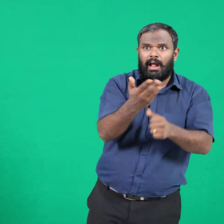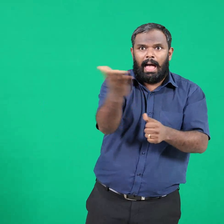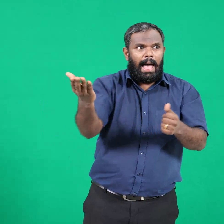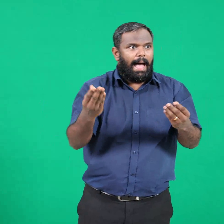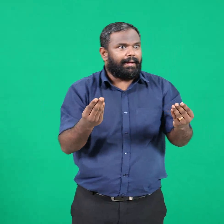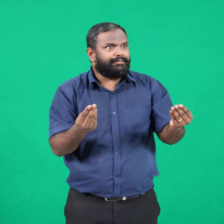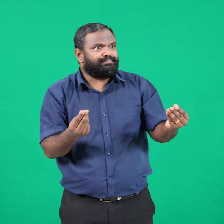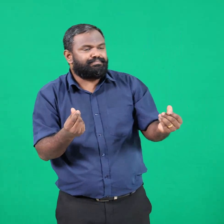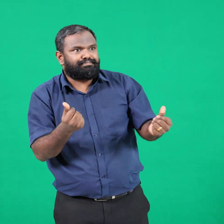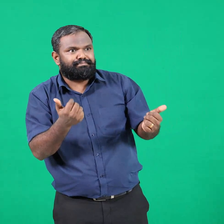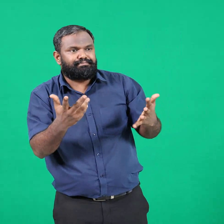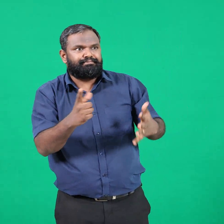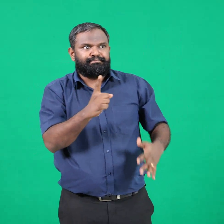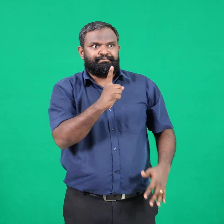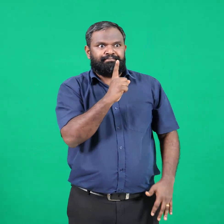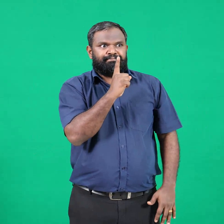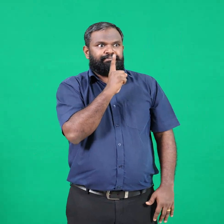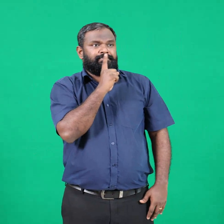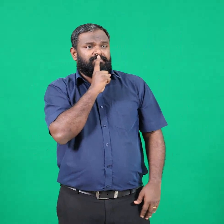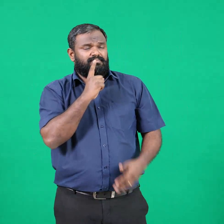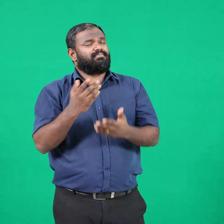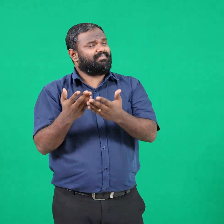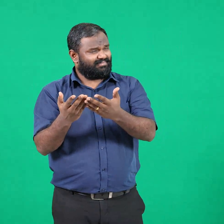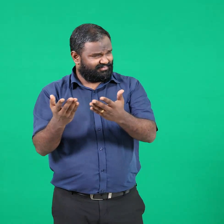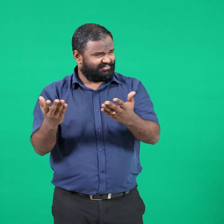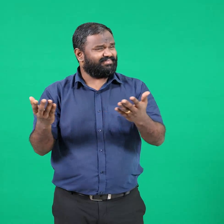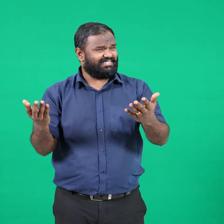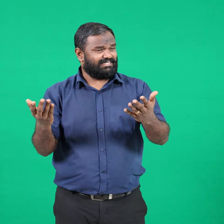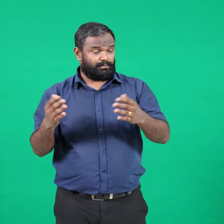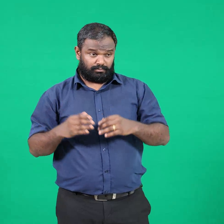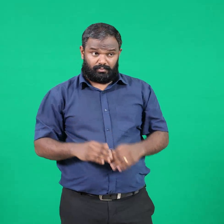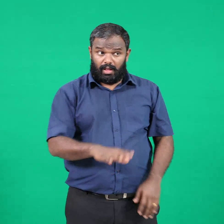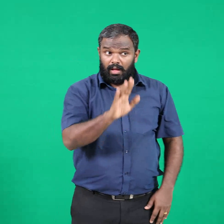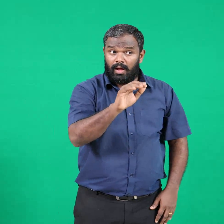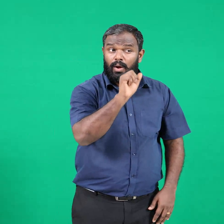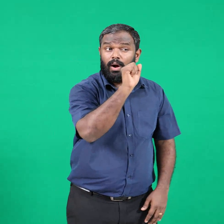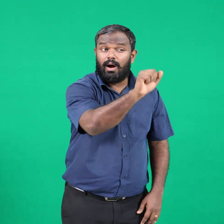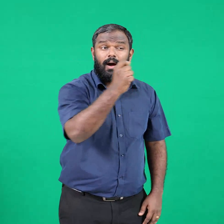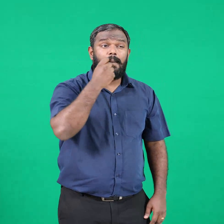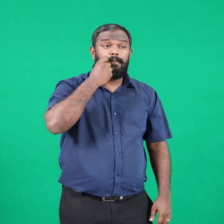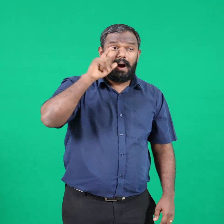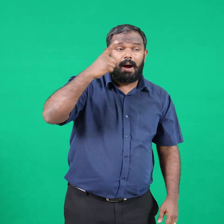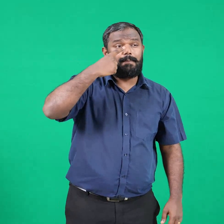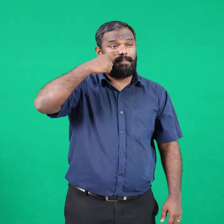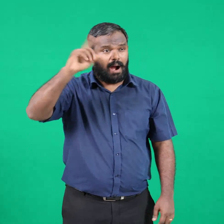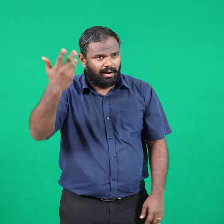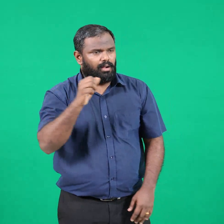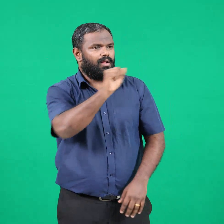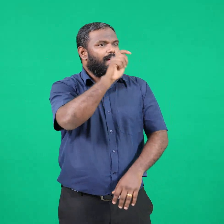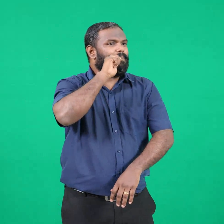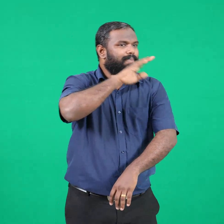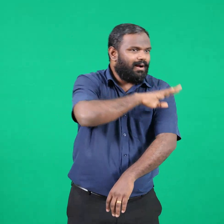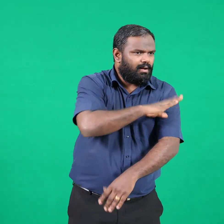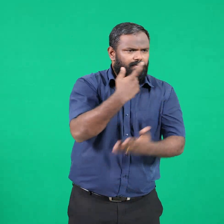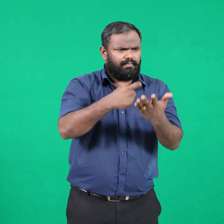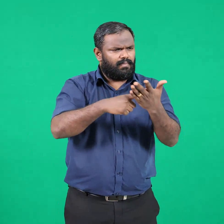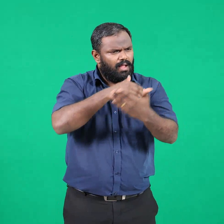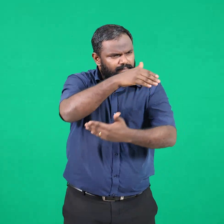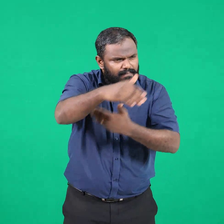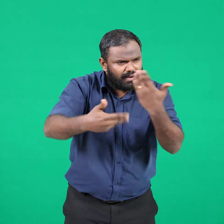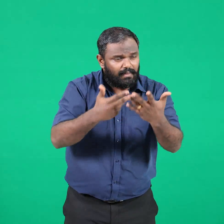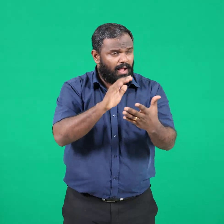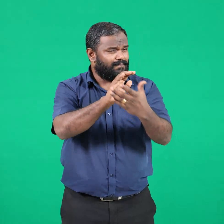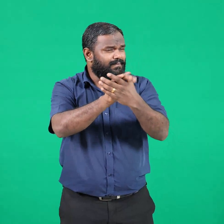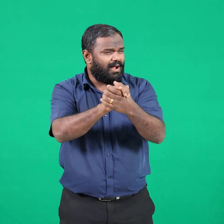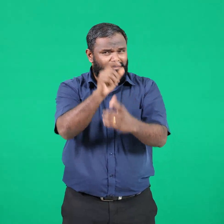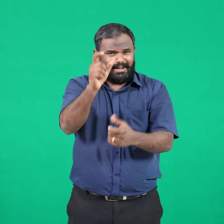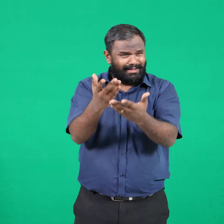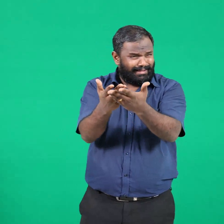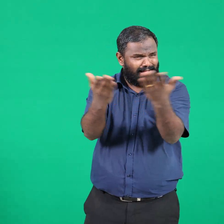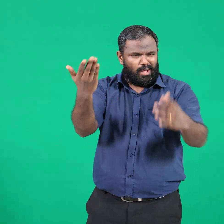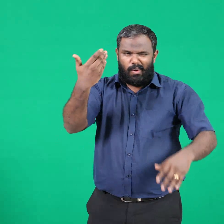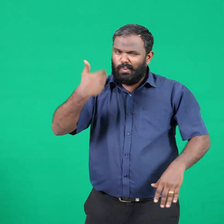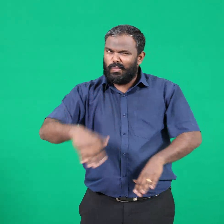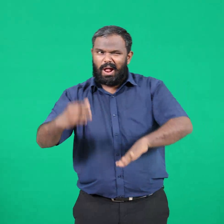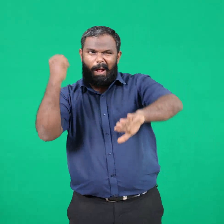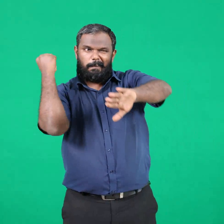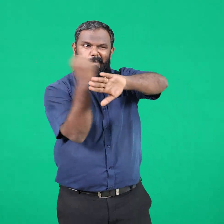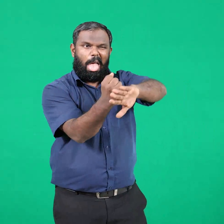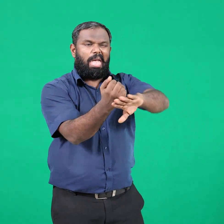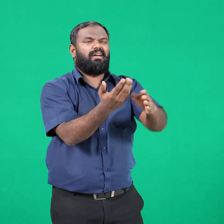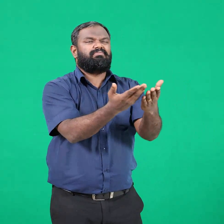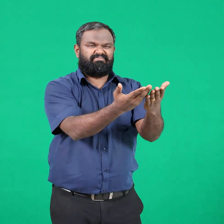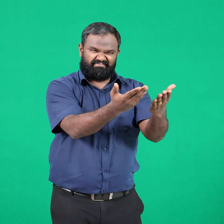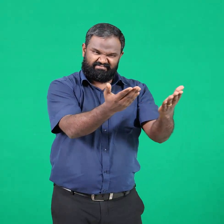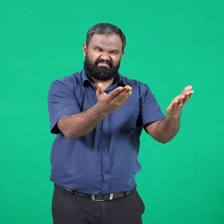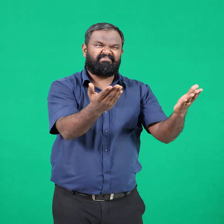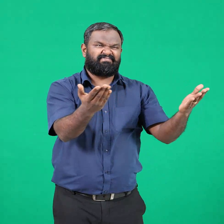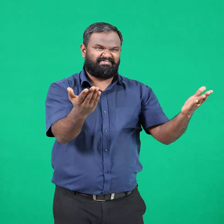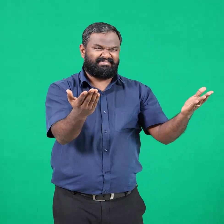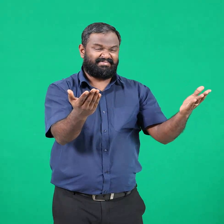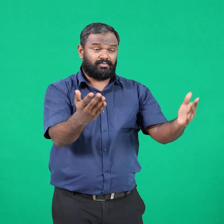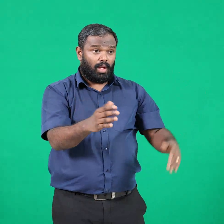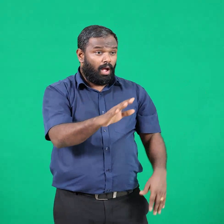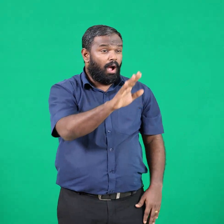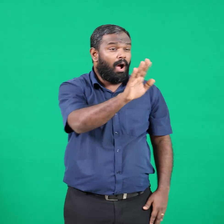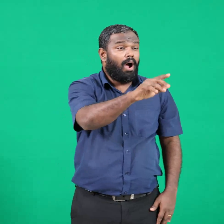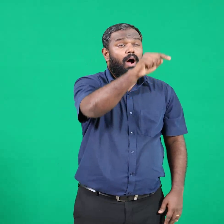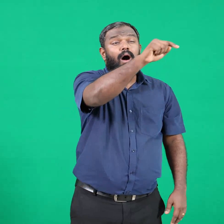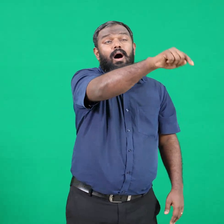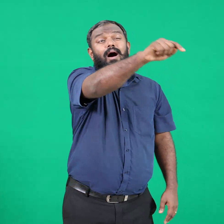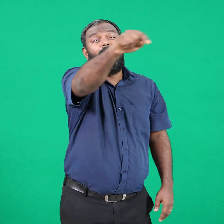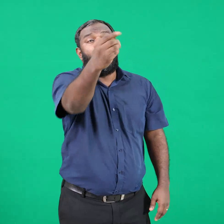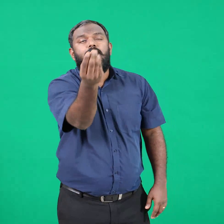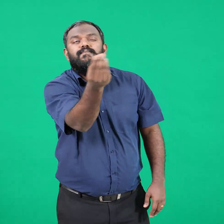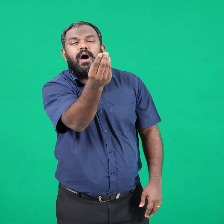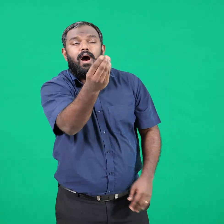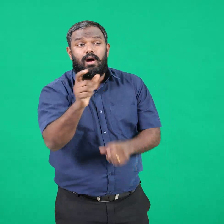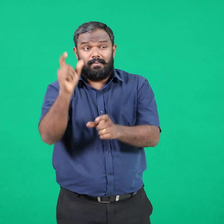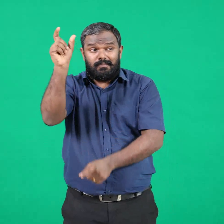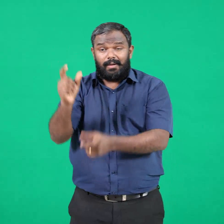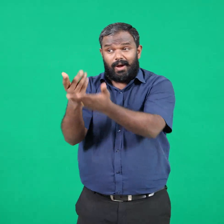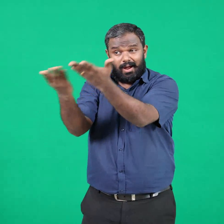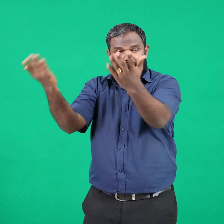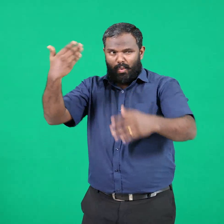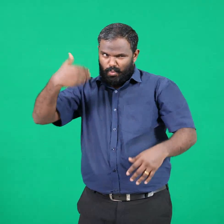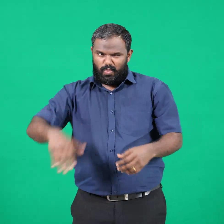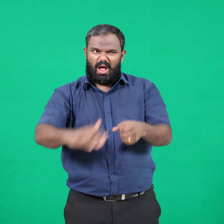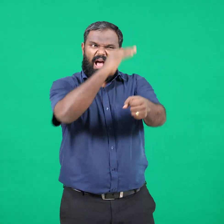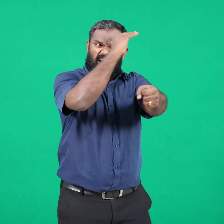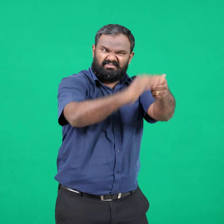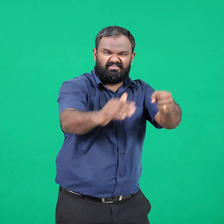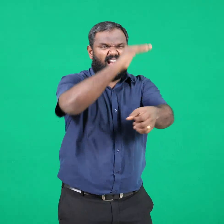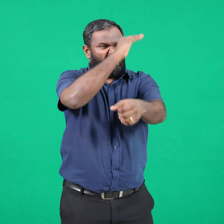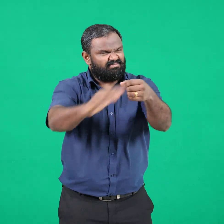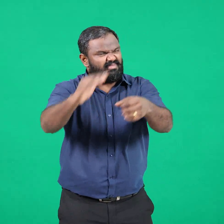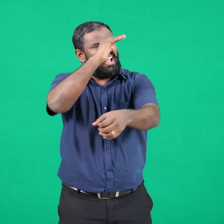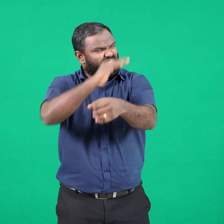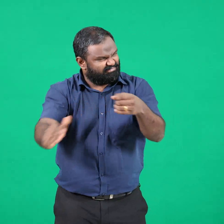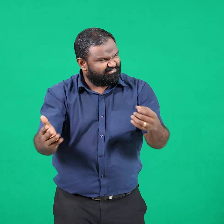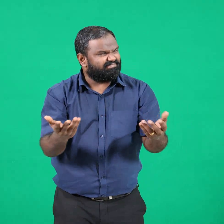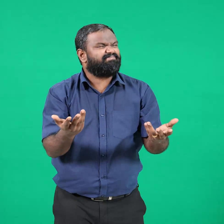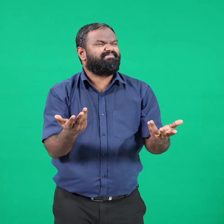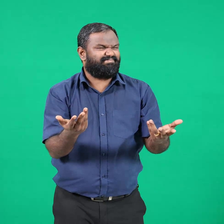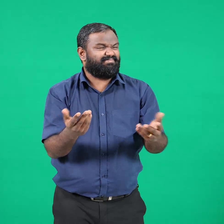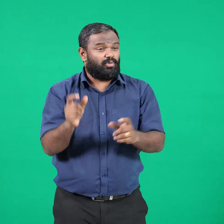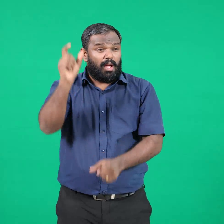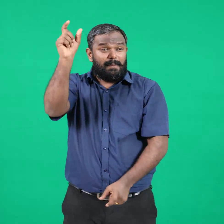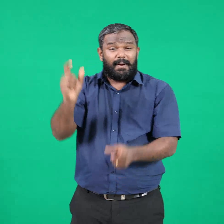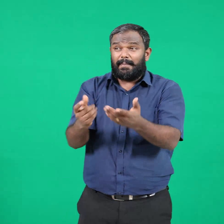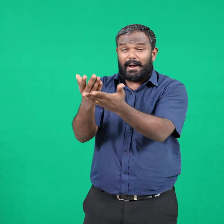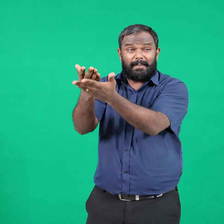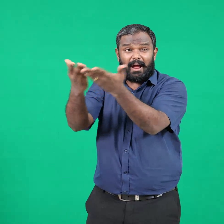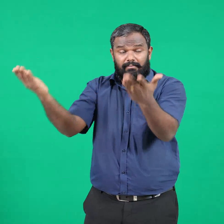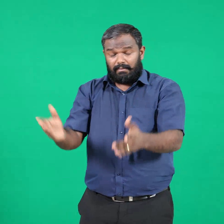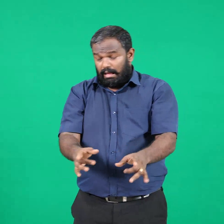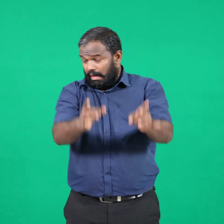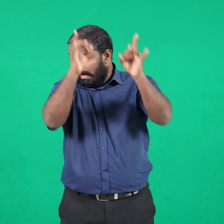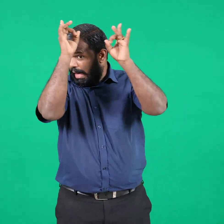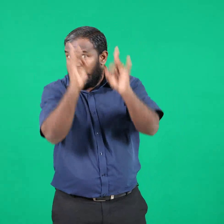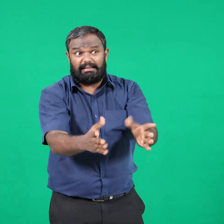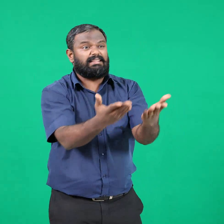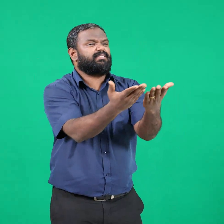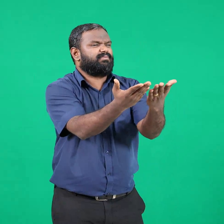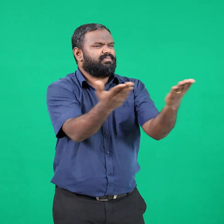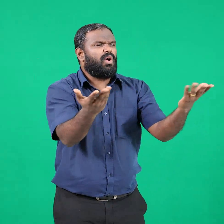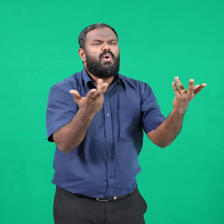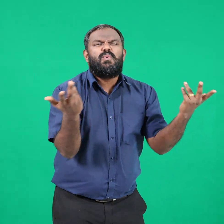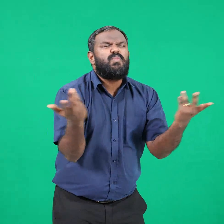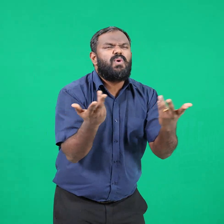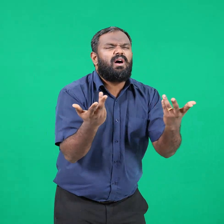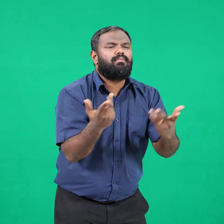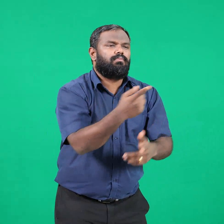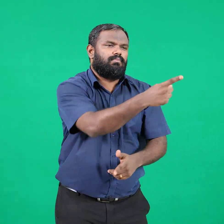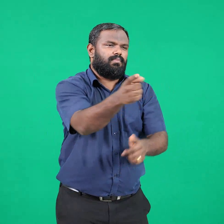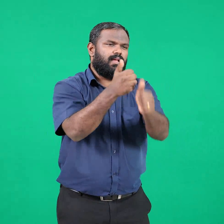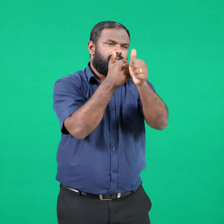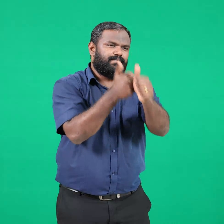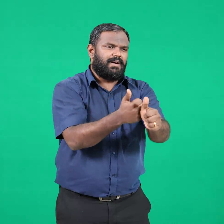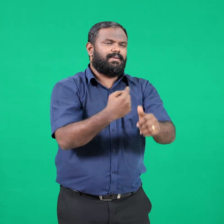You will be betrayed even by parents and brothers and relatives and friends, and some of you will be put to death.